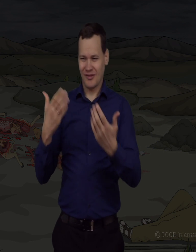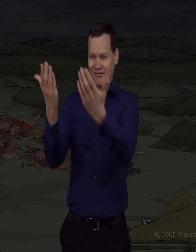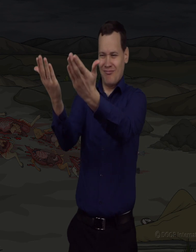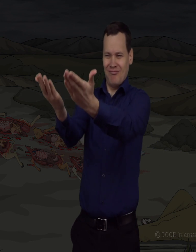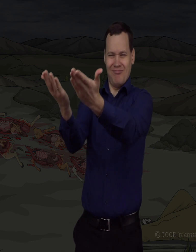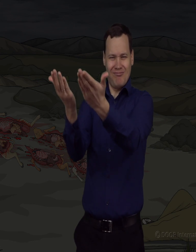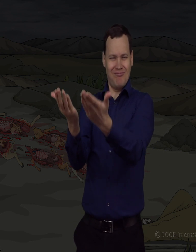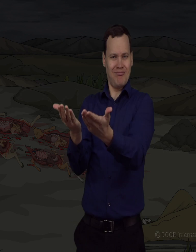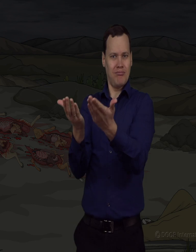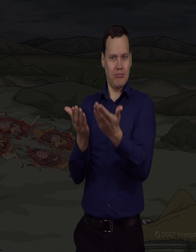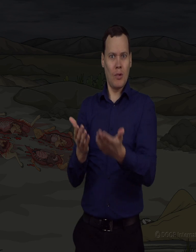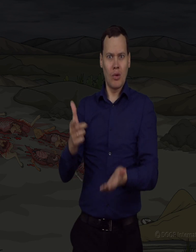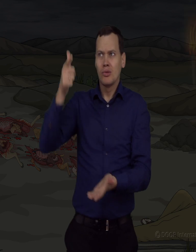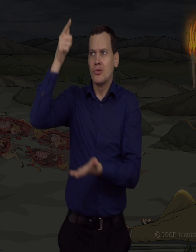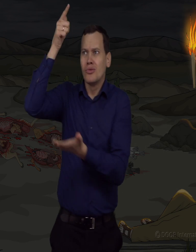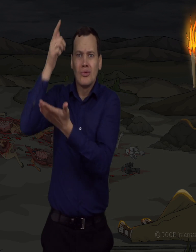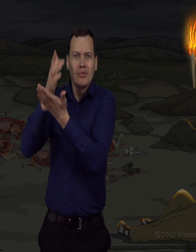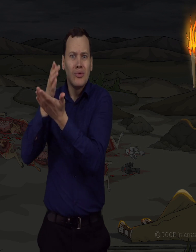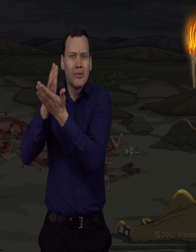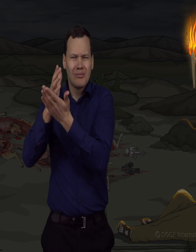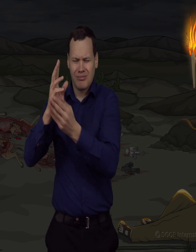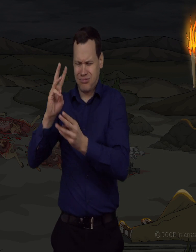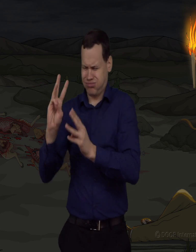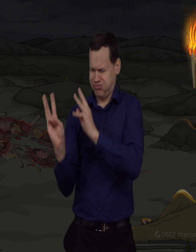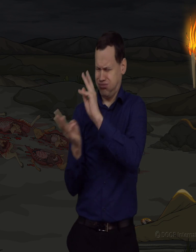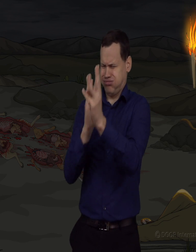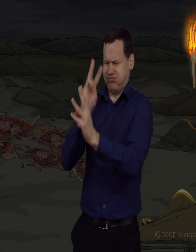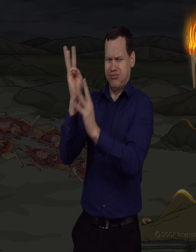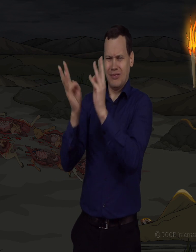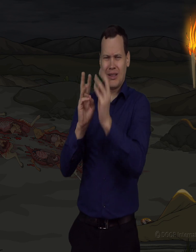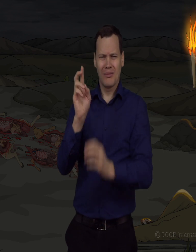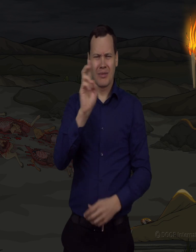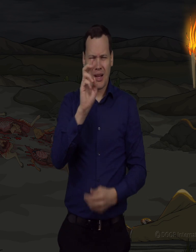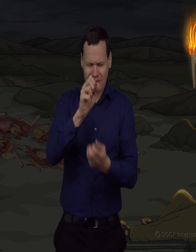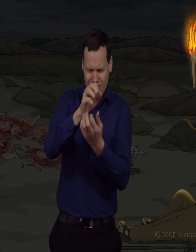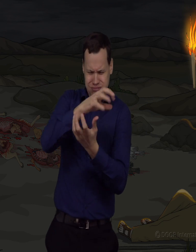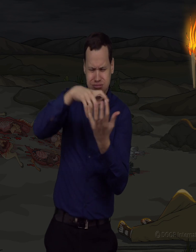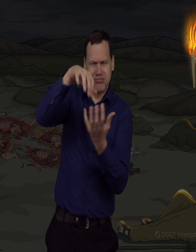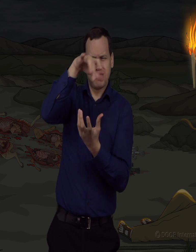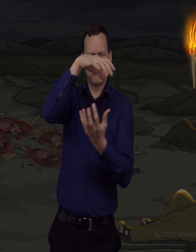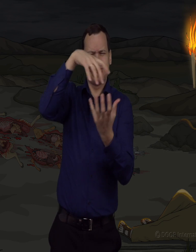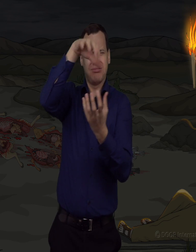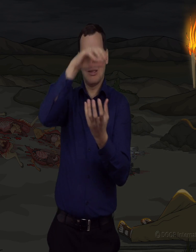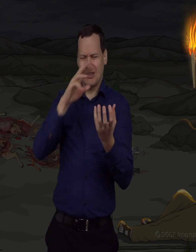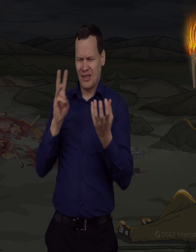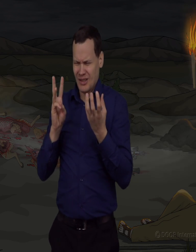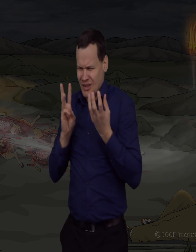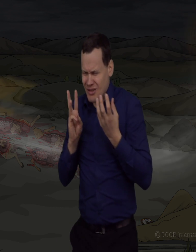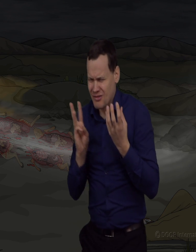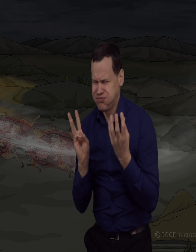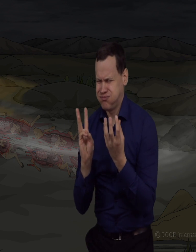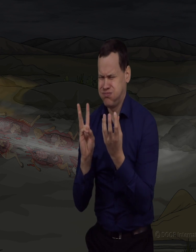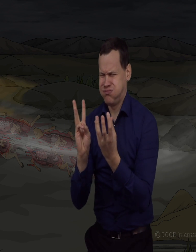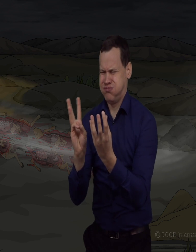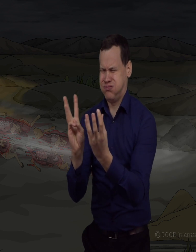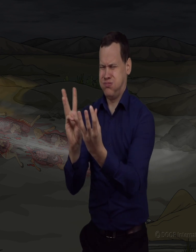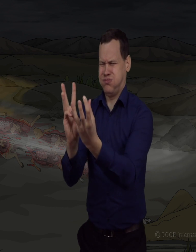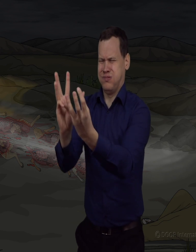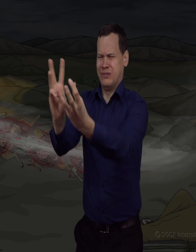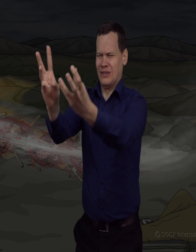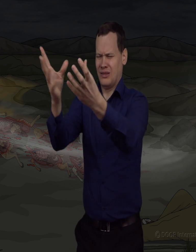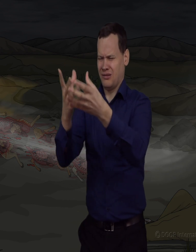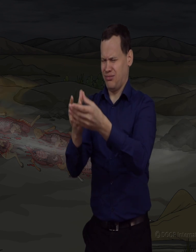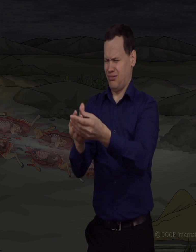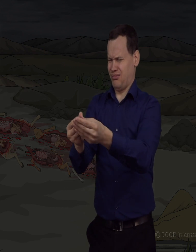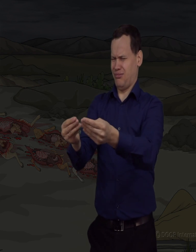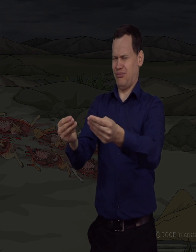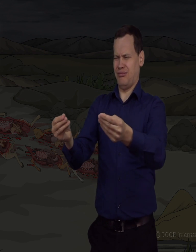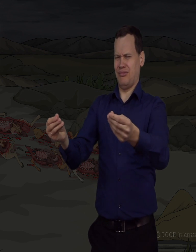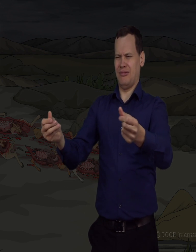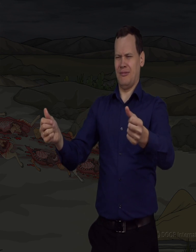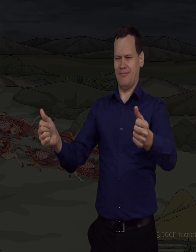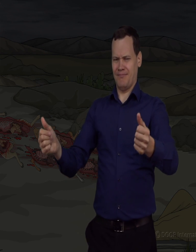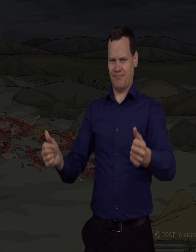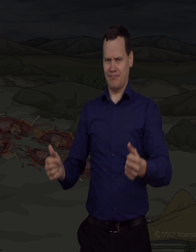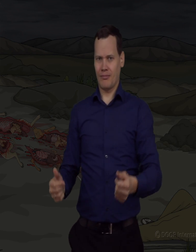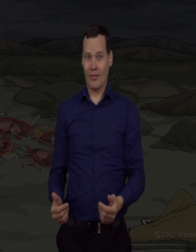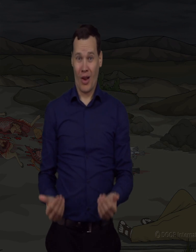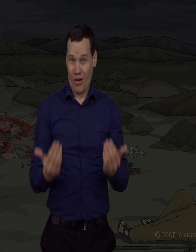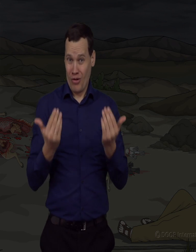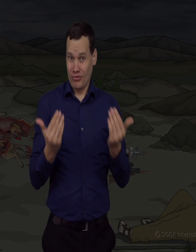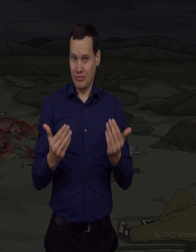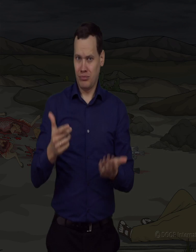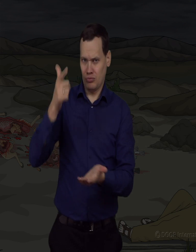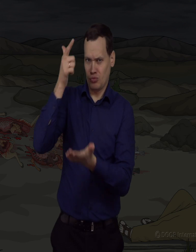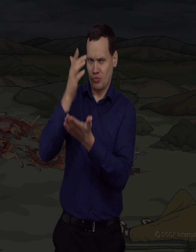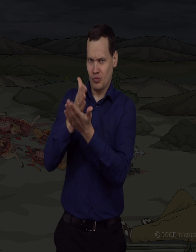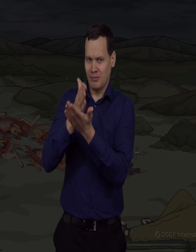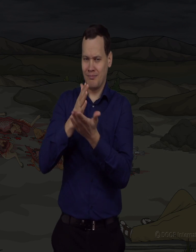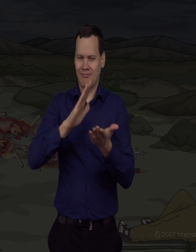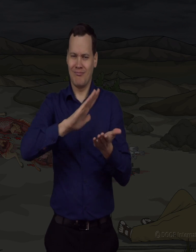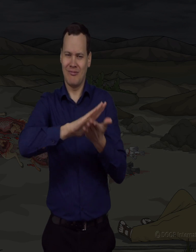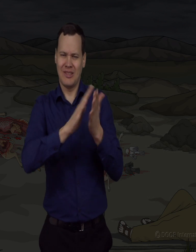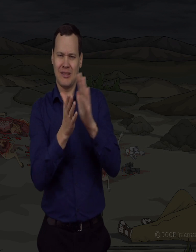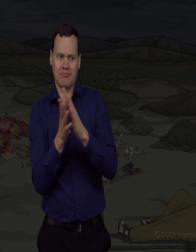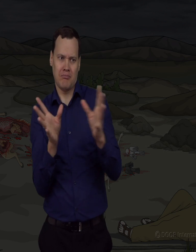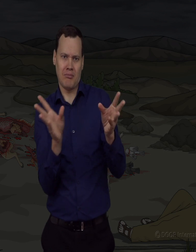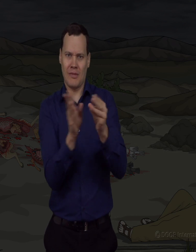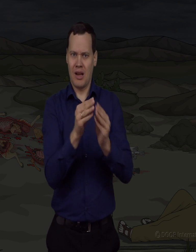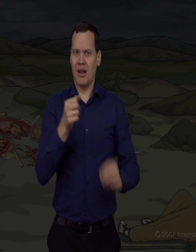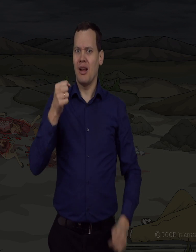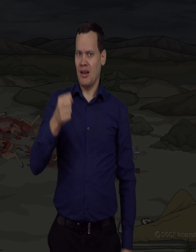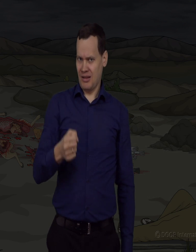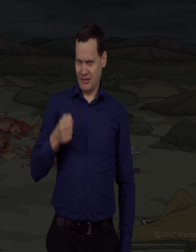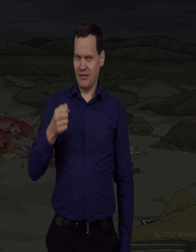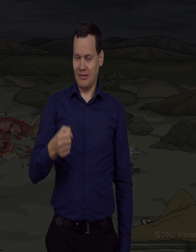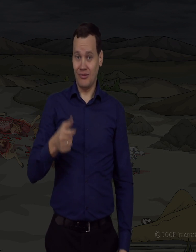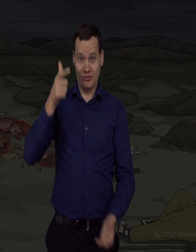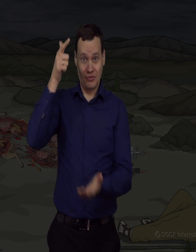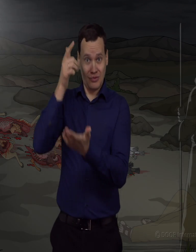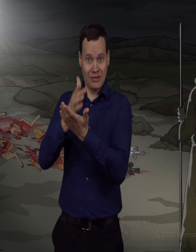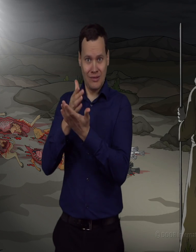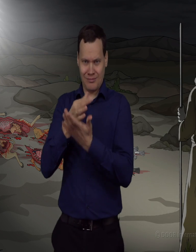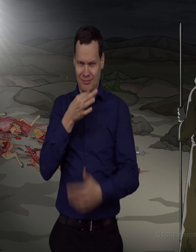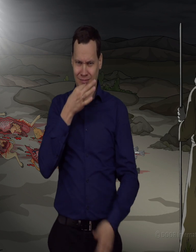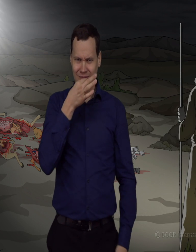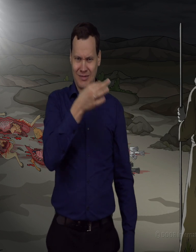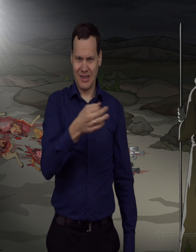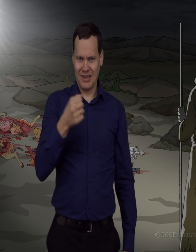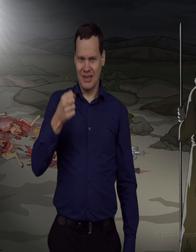When the sun had set and darkness had fallen, behold, a smoking firepot and a flaming torch appeared and passed between the halves of the carcasses.